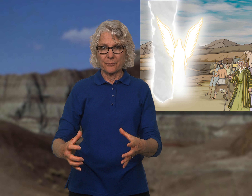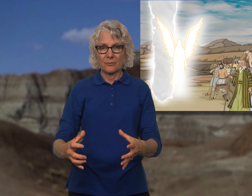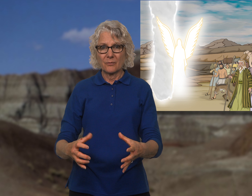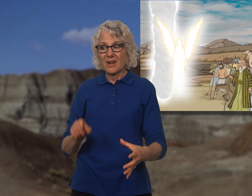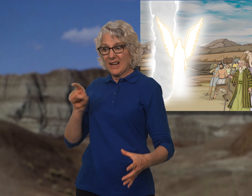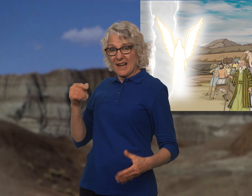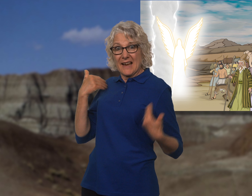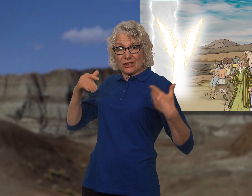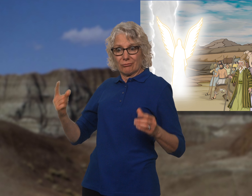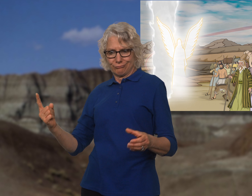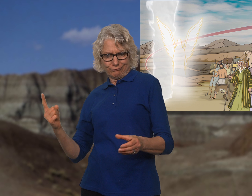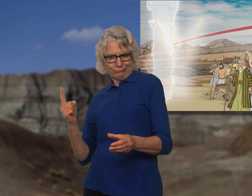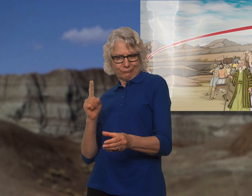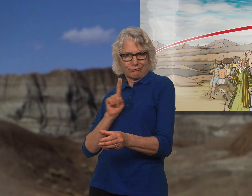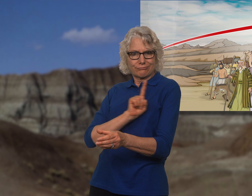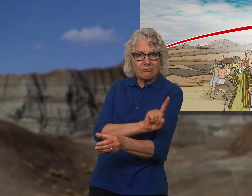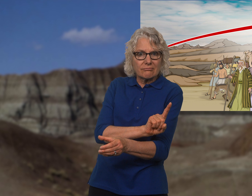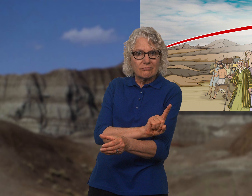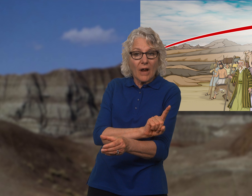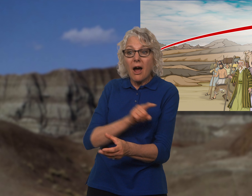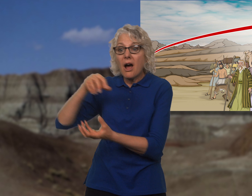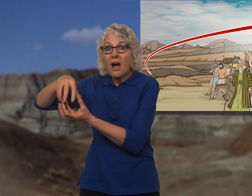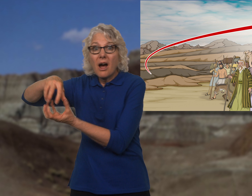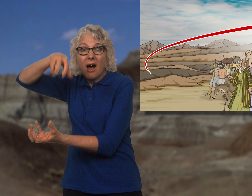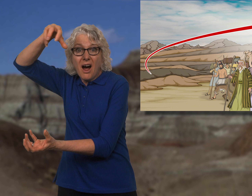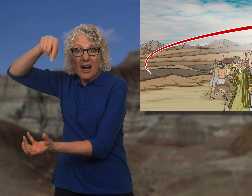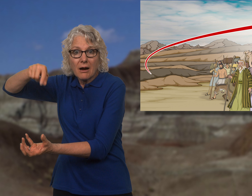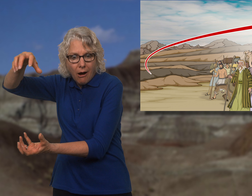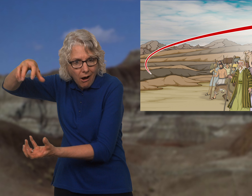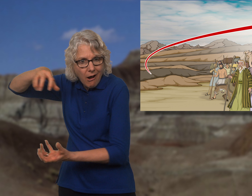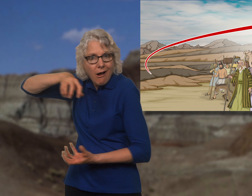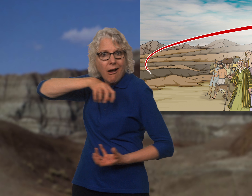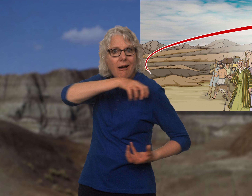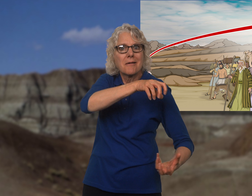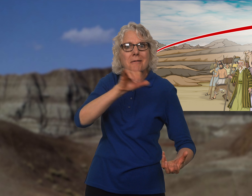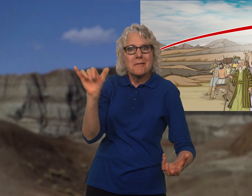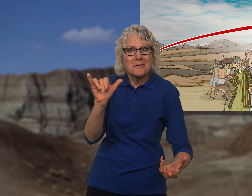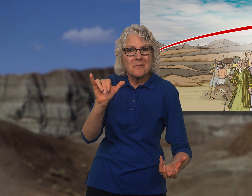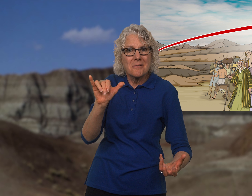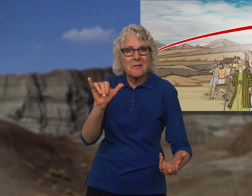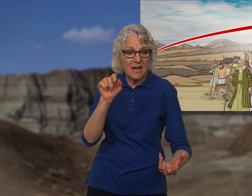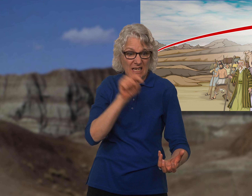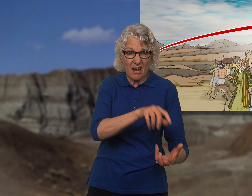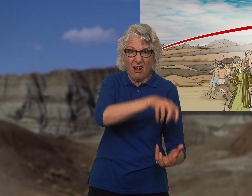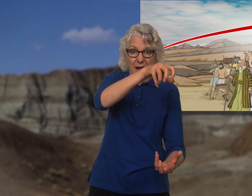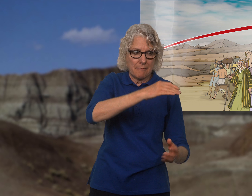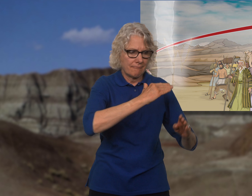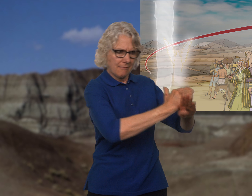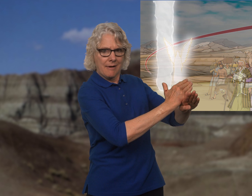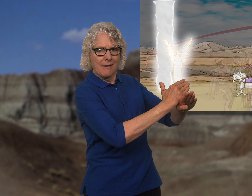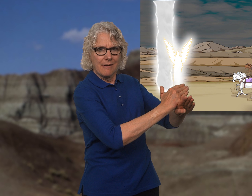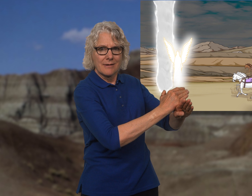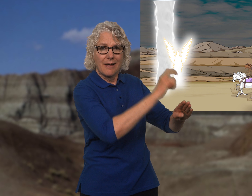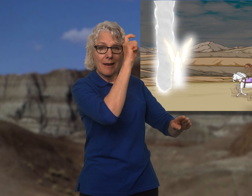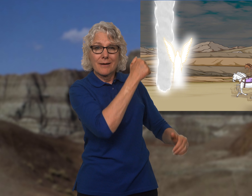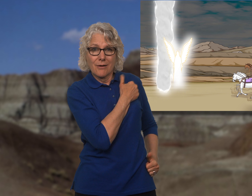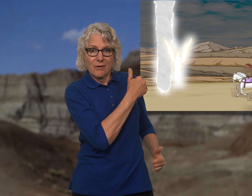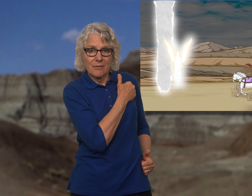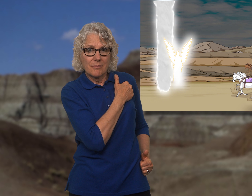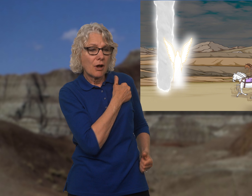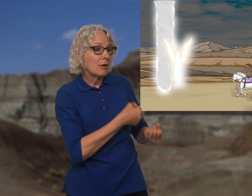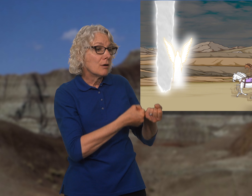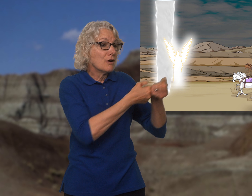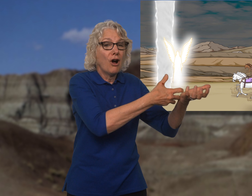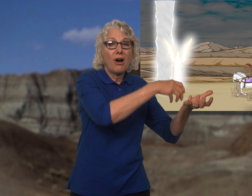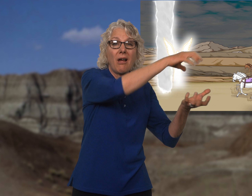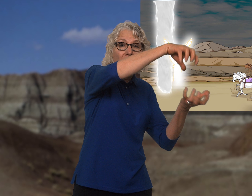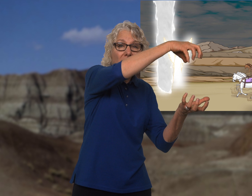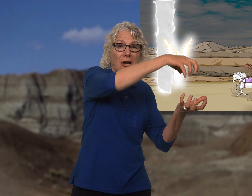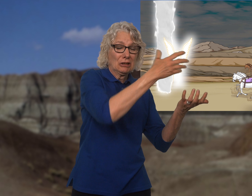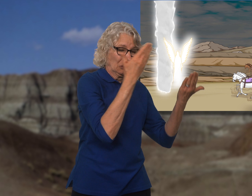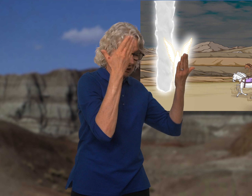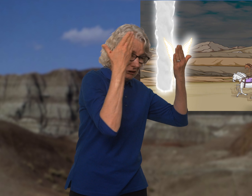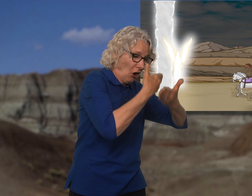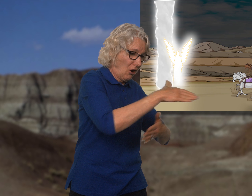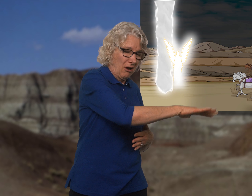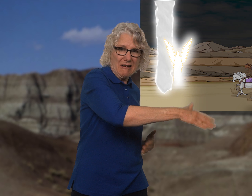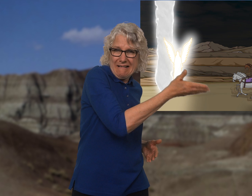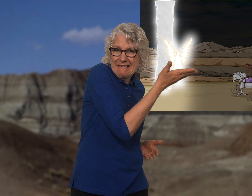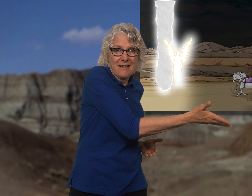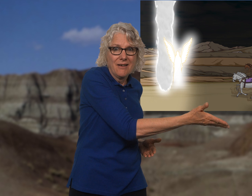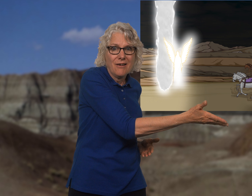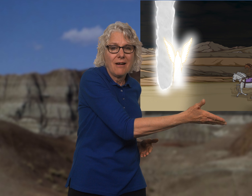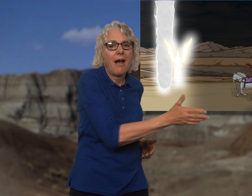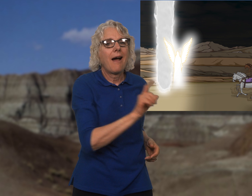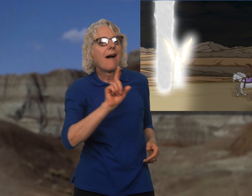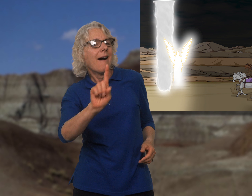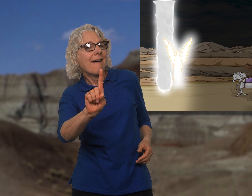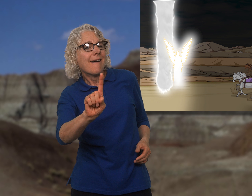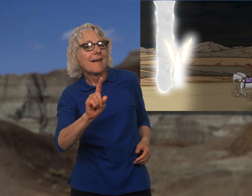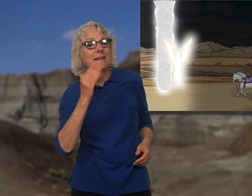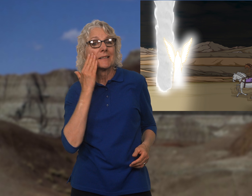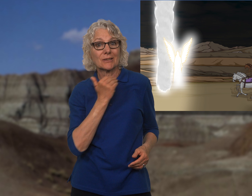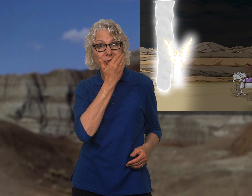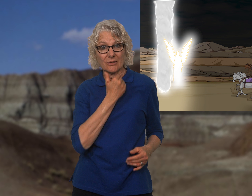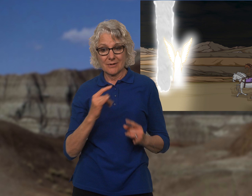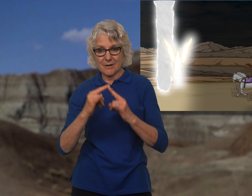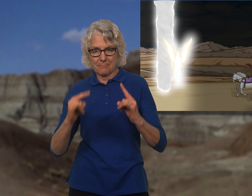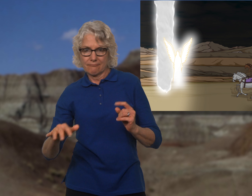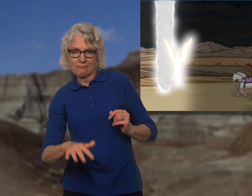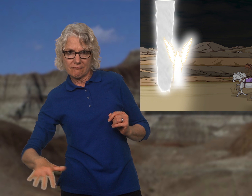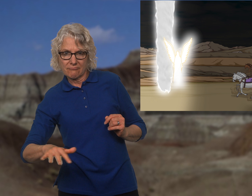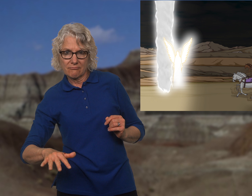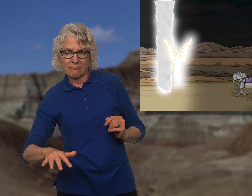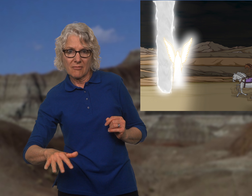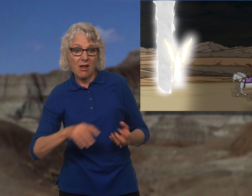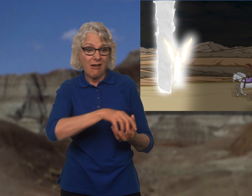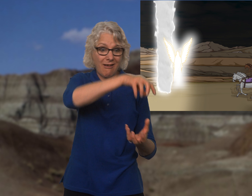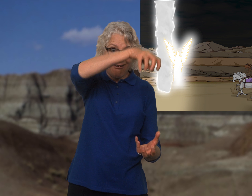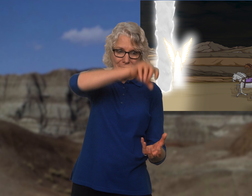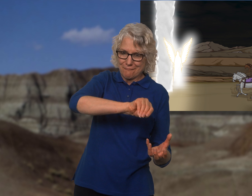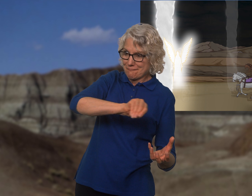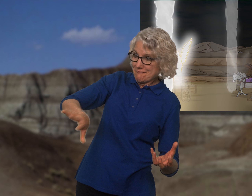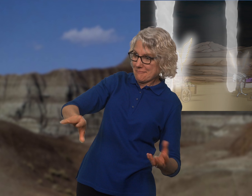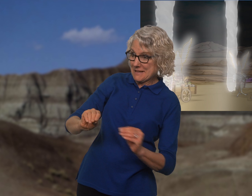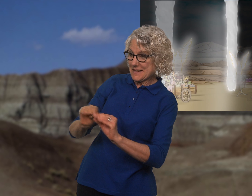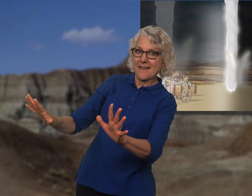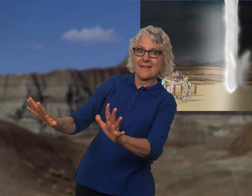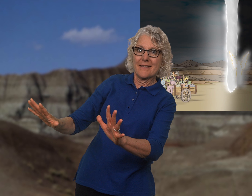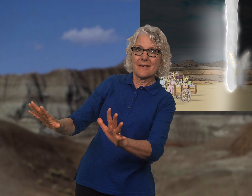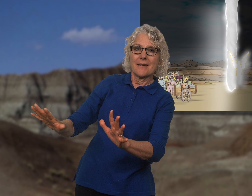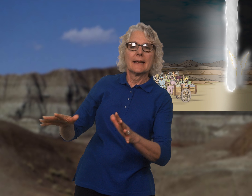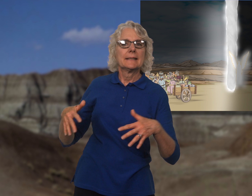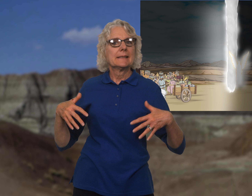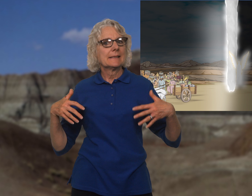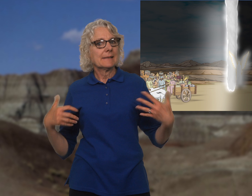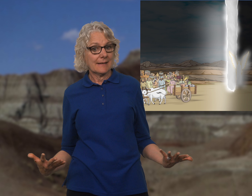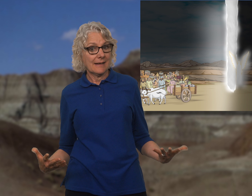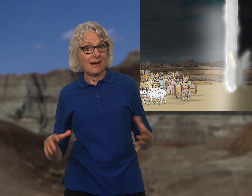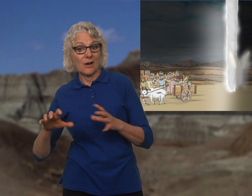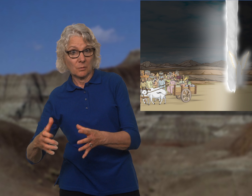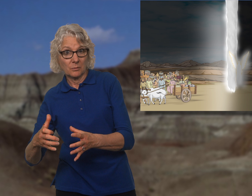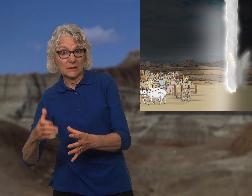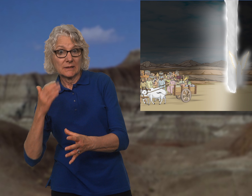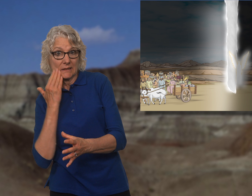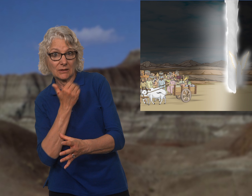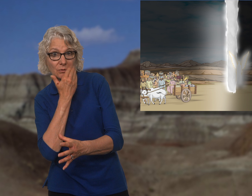The pillar of cloud also moved from before them and stood behind them, so that it came between the camps of Egypt and Israel.